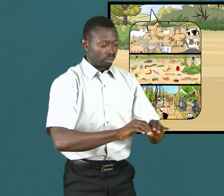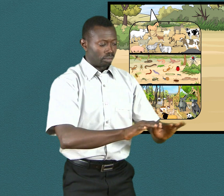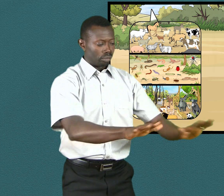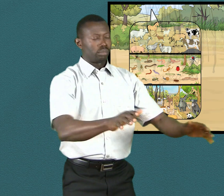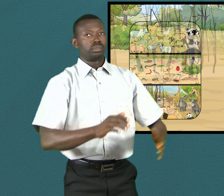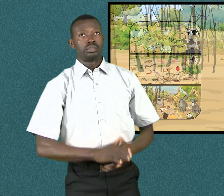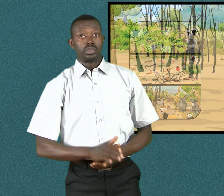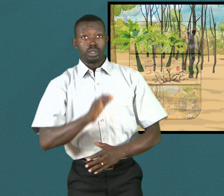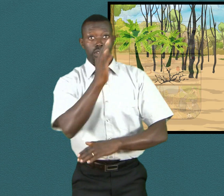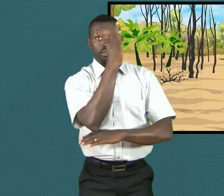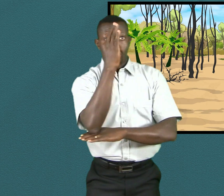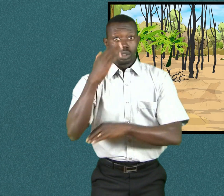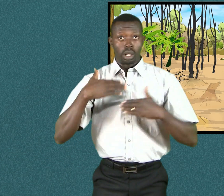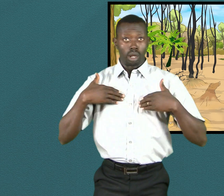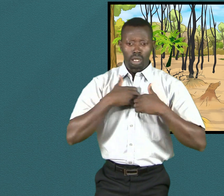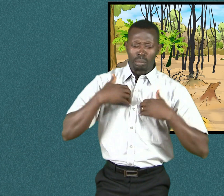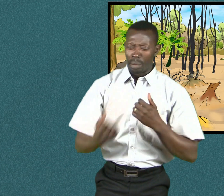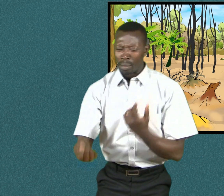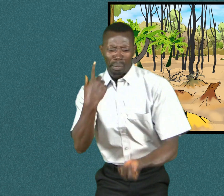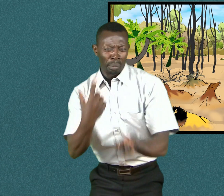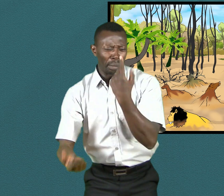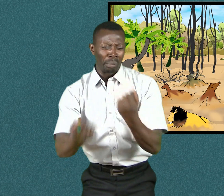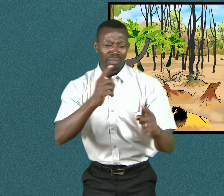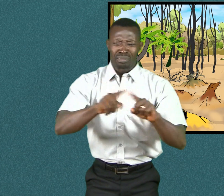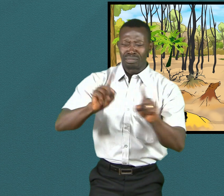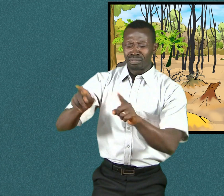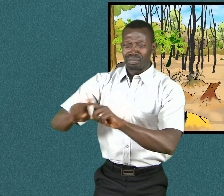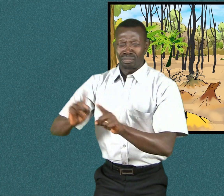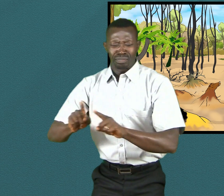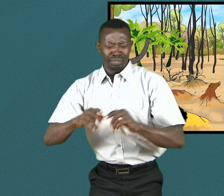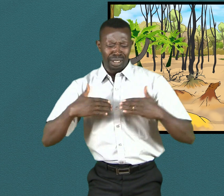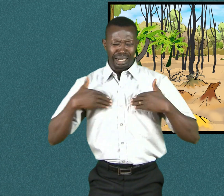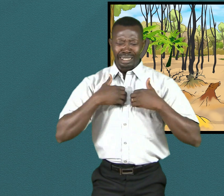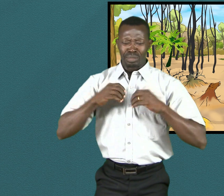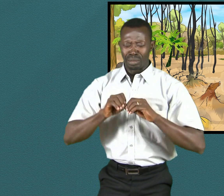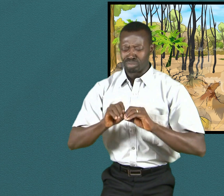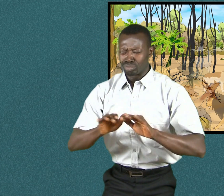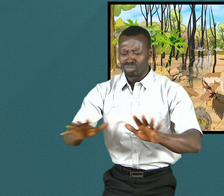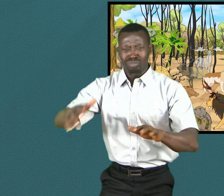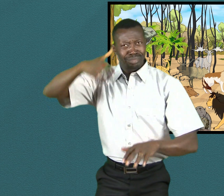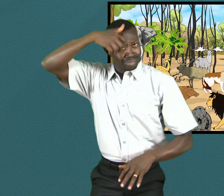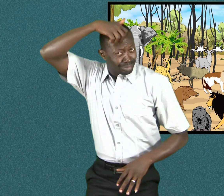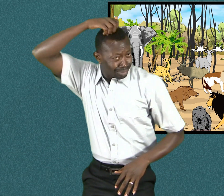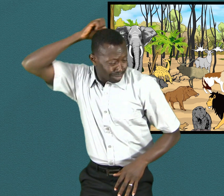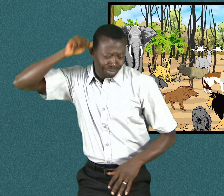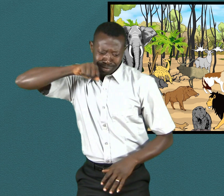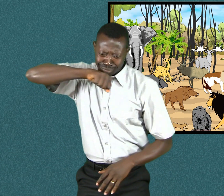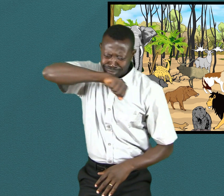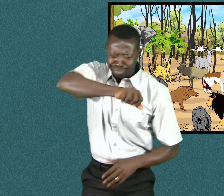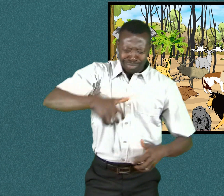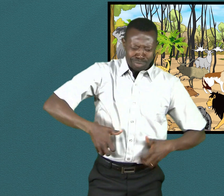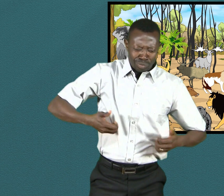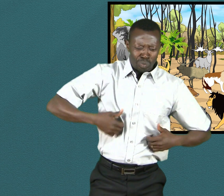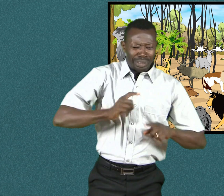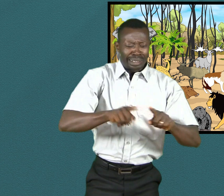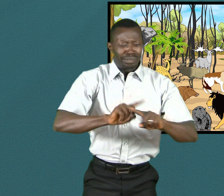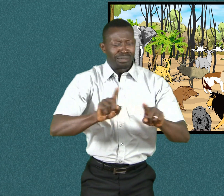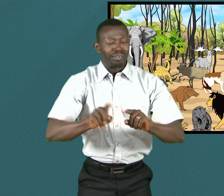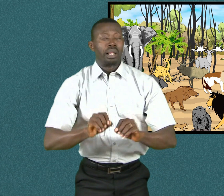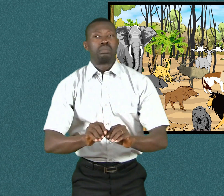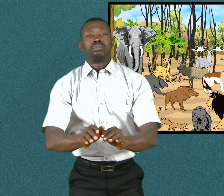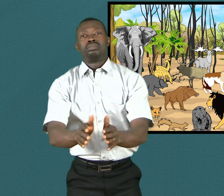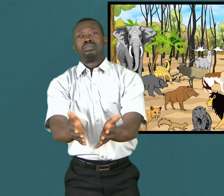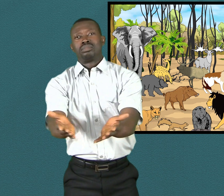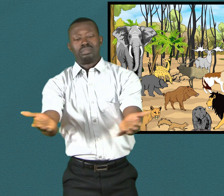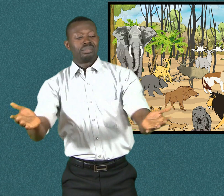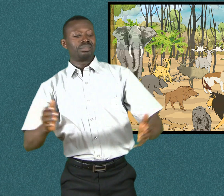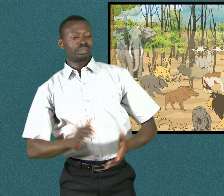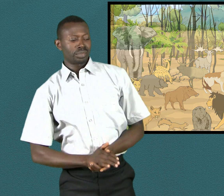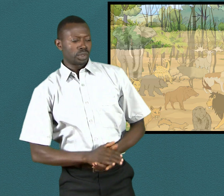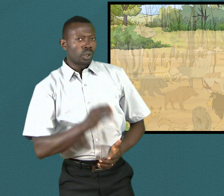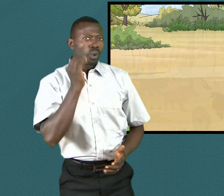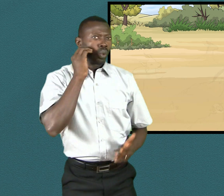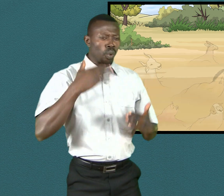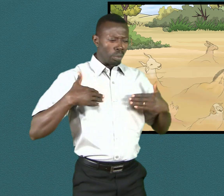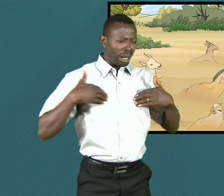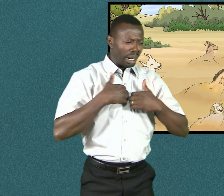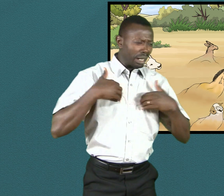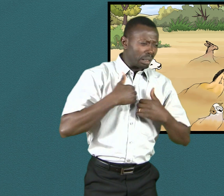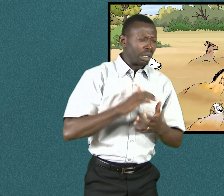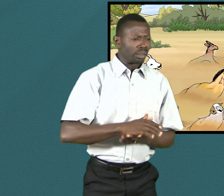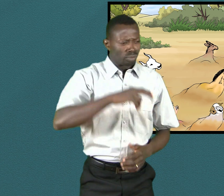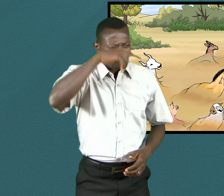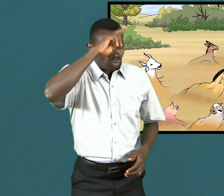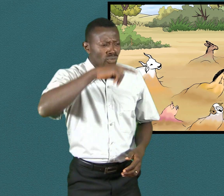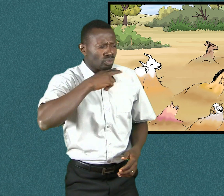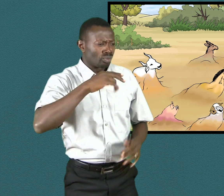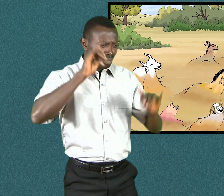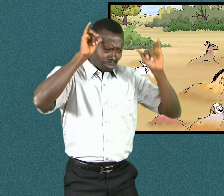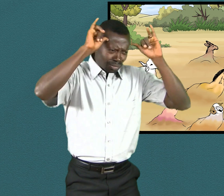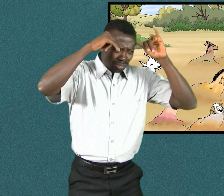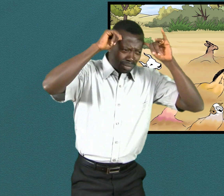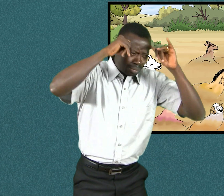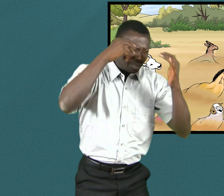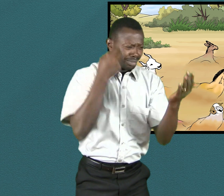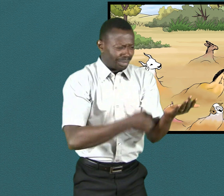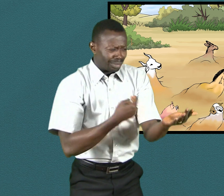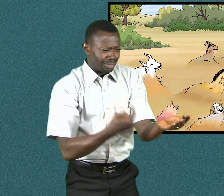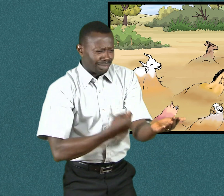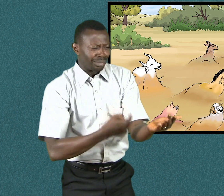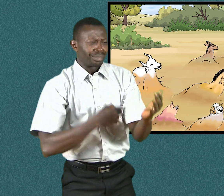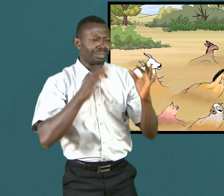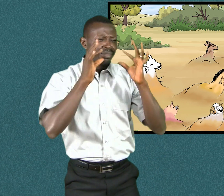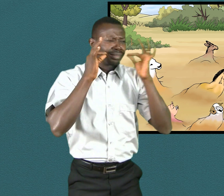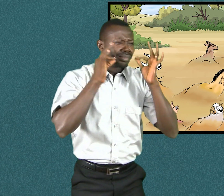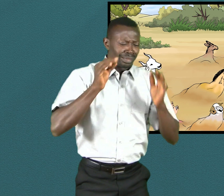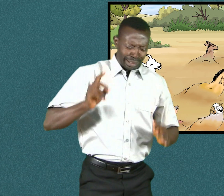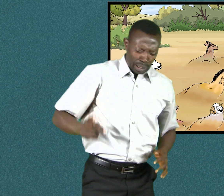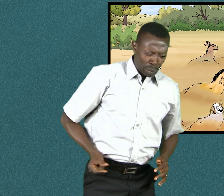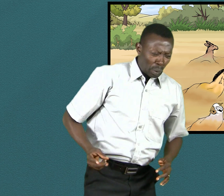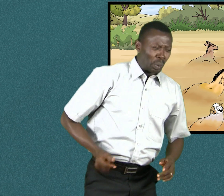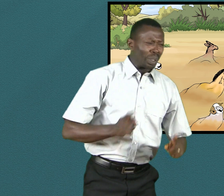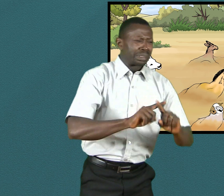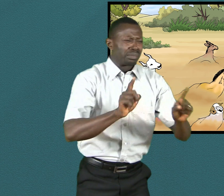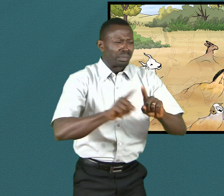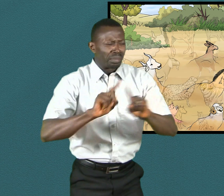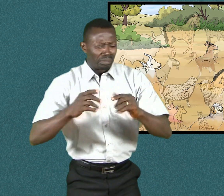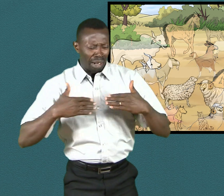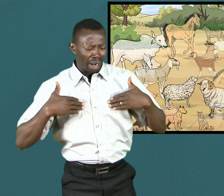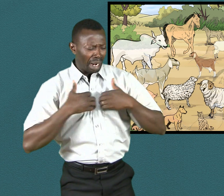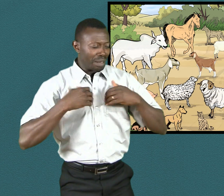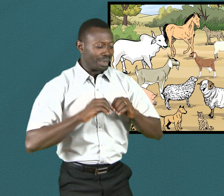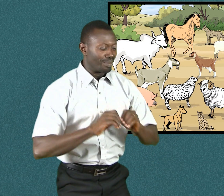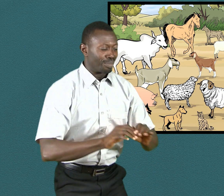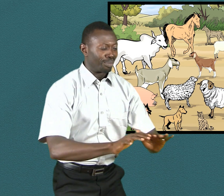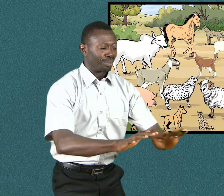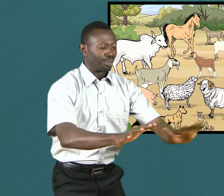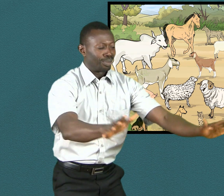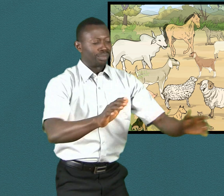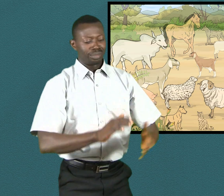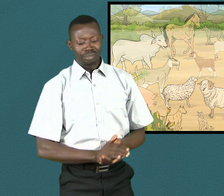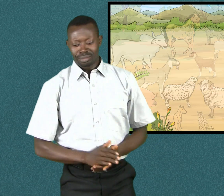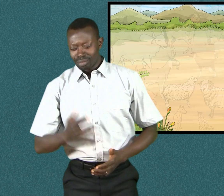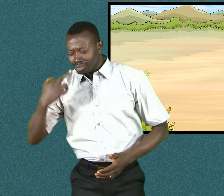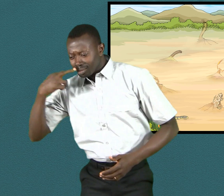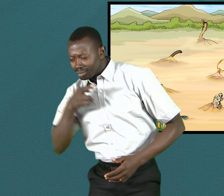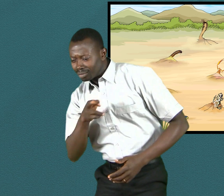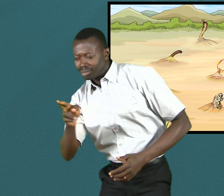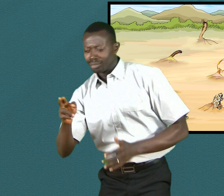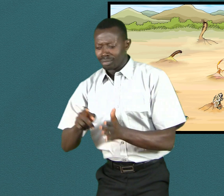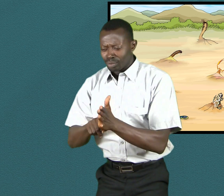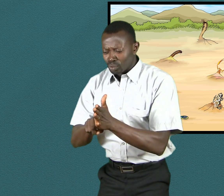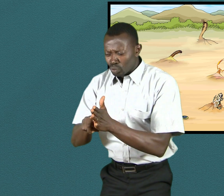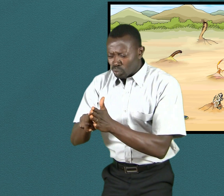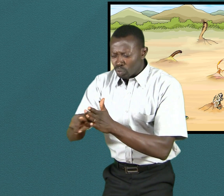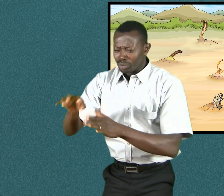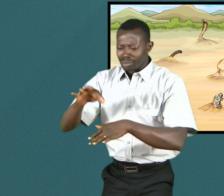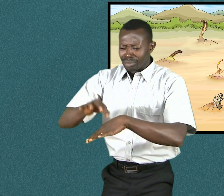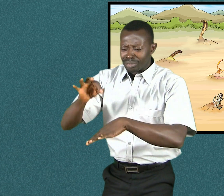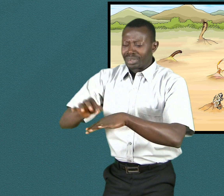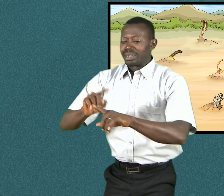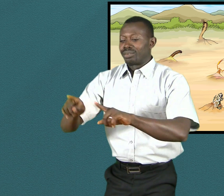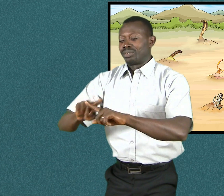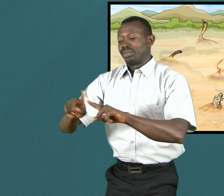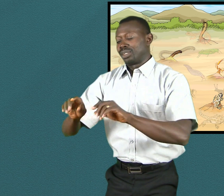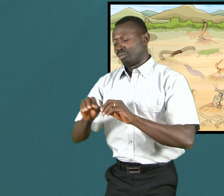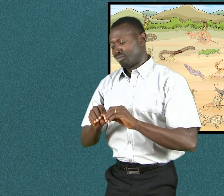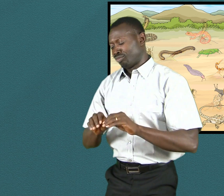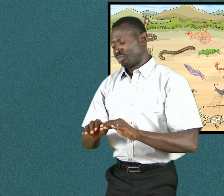God made the beasts of the earth according to their kinds, the livestock according to their kinds, and everything that crawls upon the earth according to its kind. And God saw that it was good.